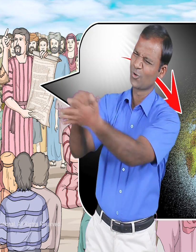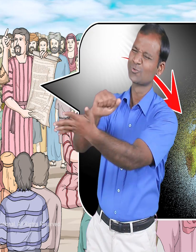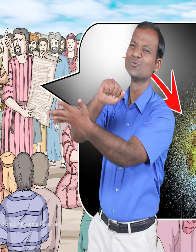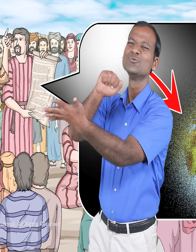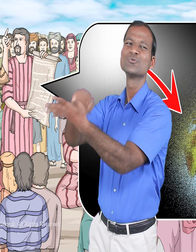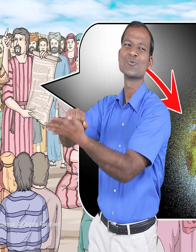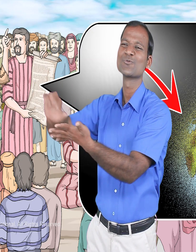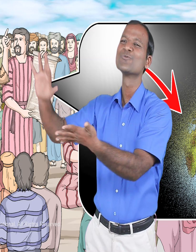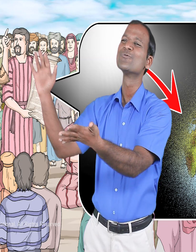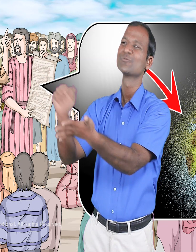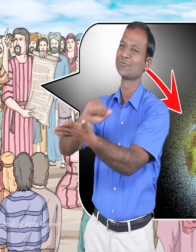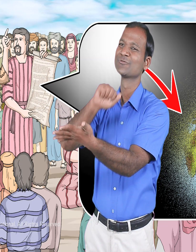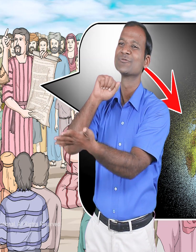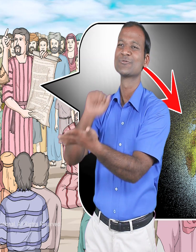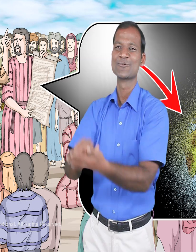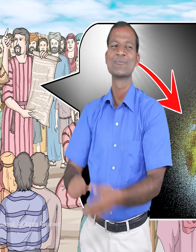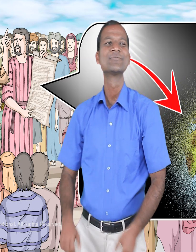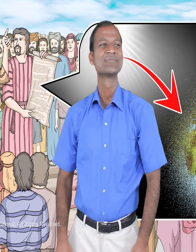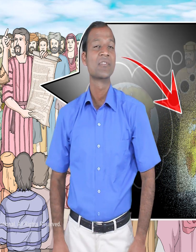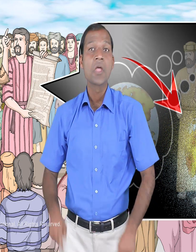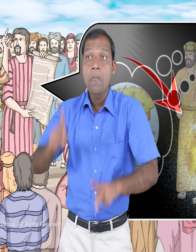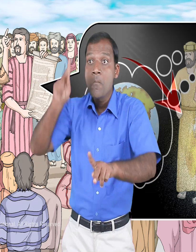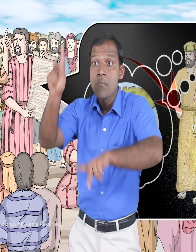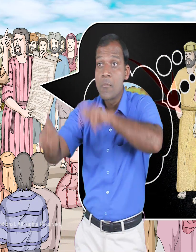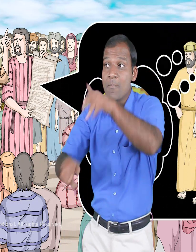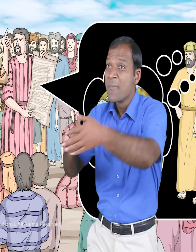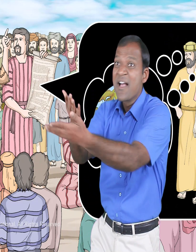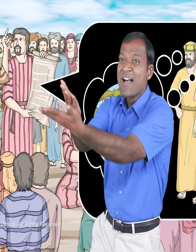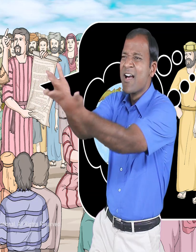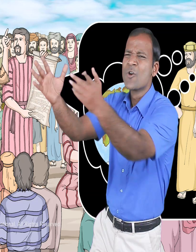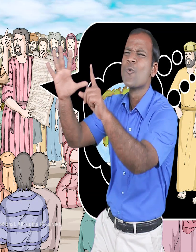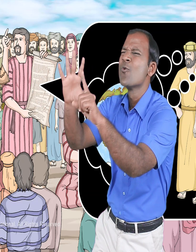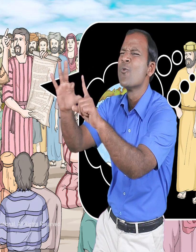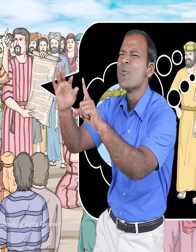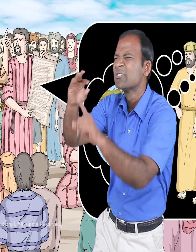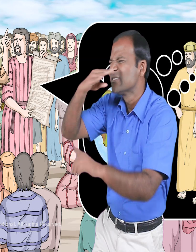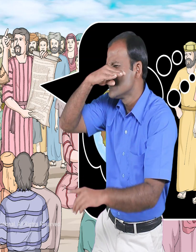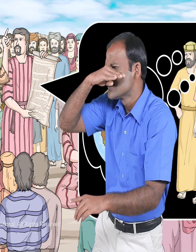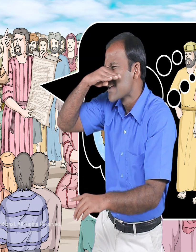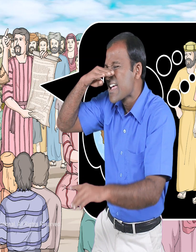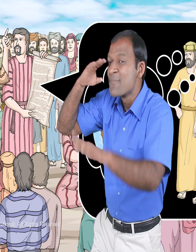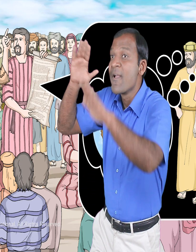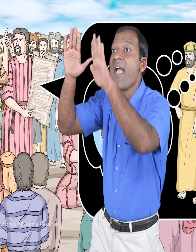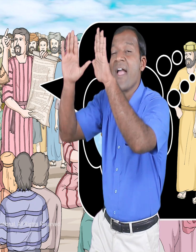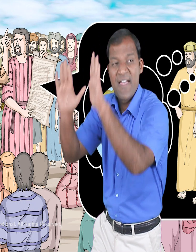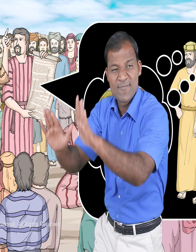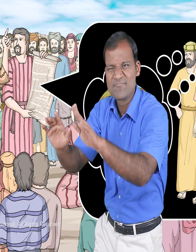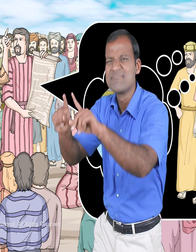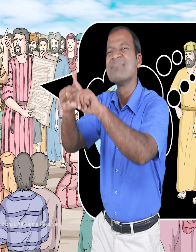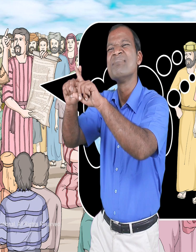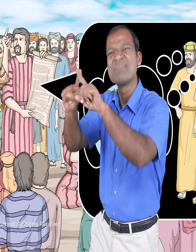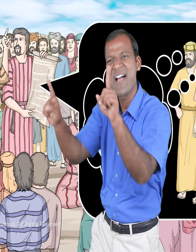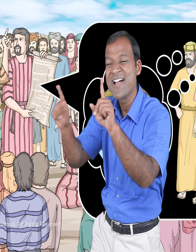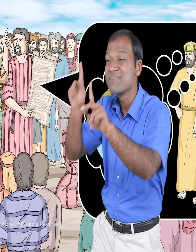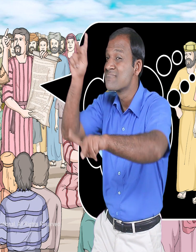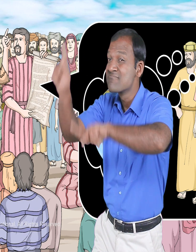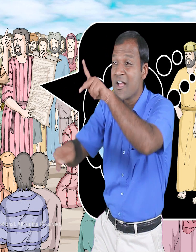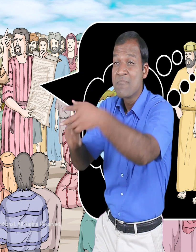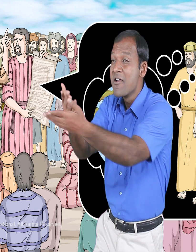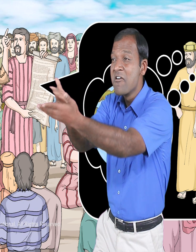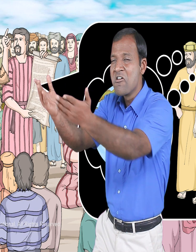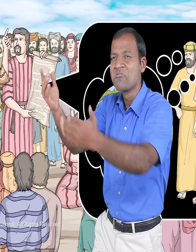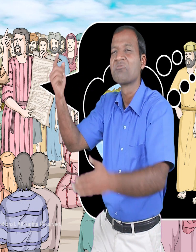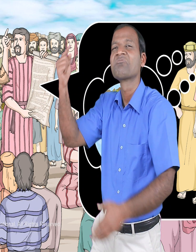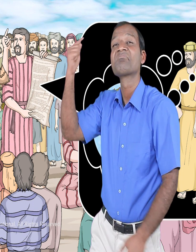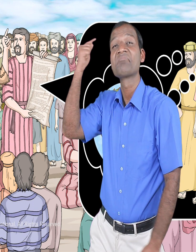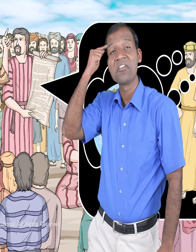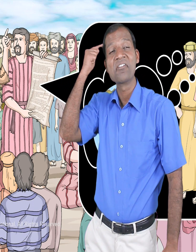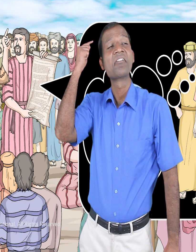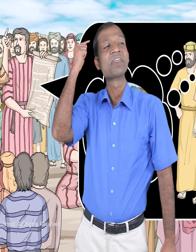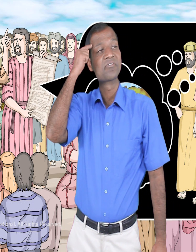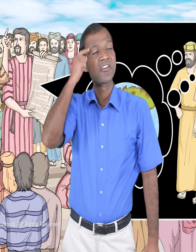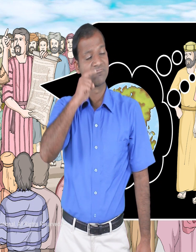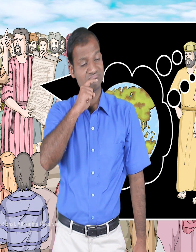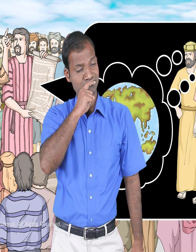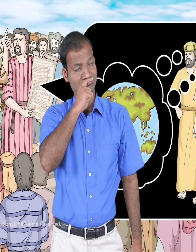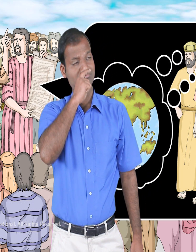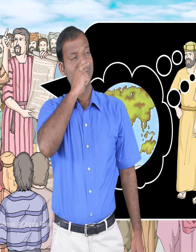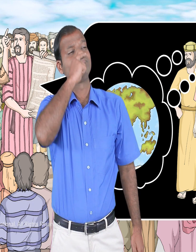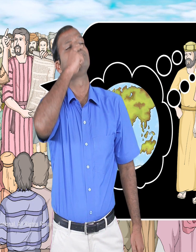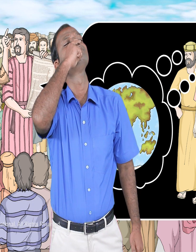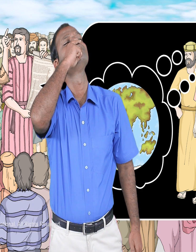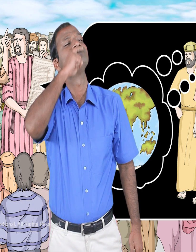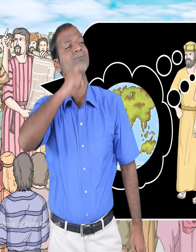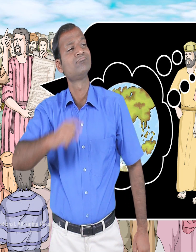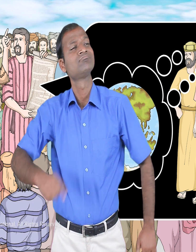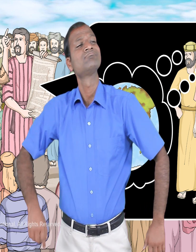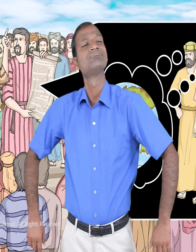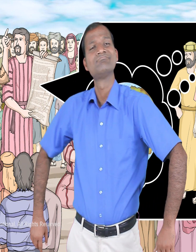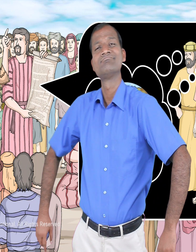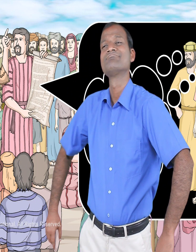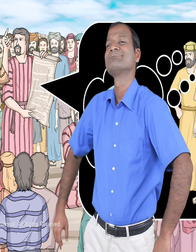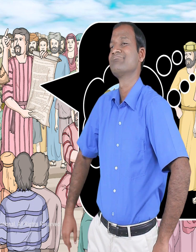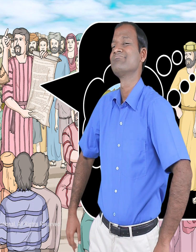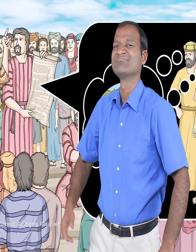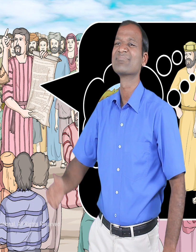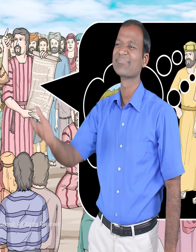Their minds are set on earthly things.